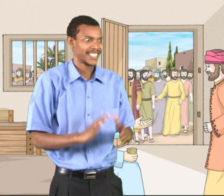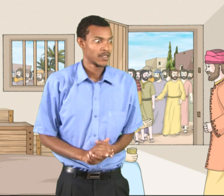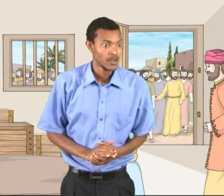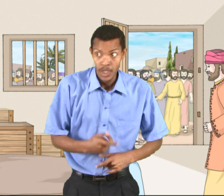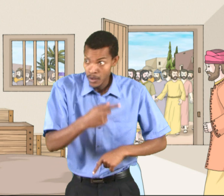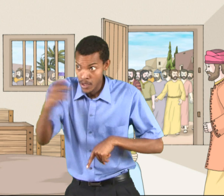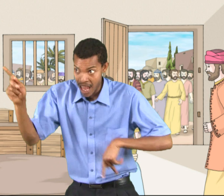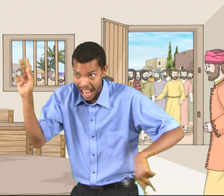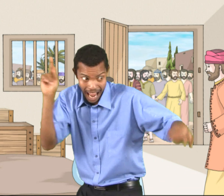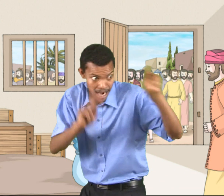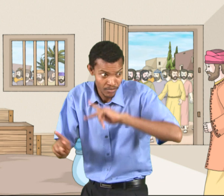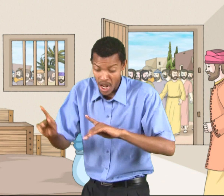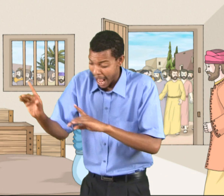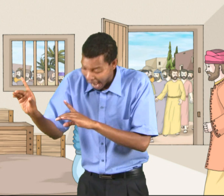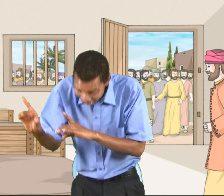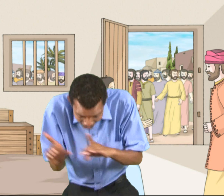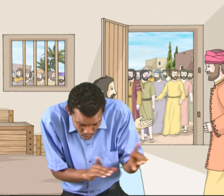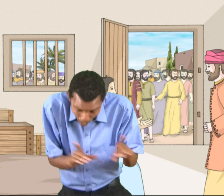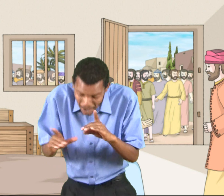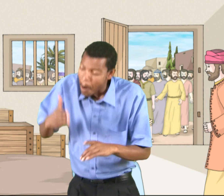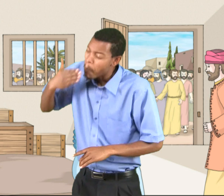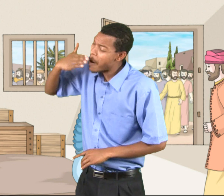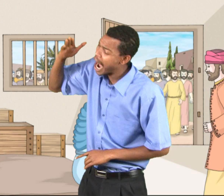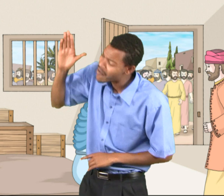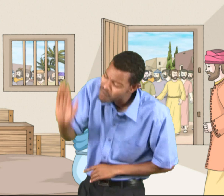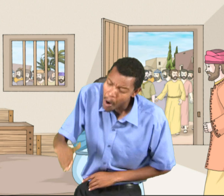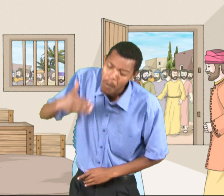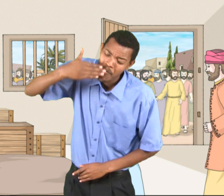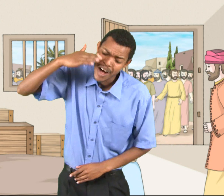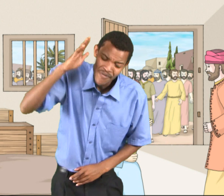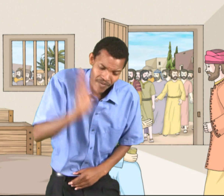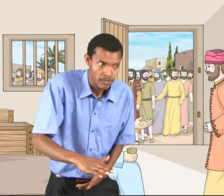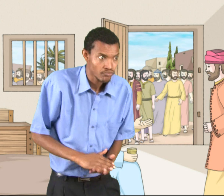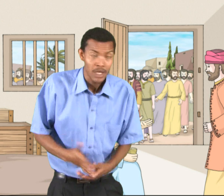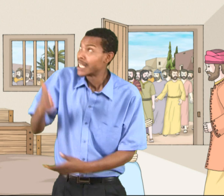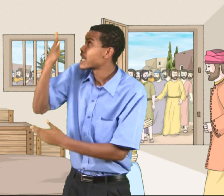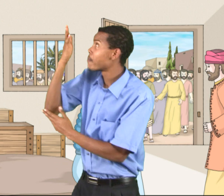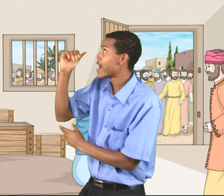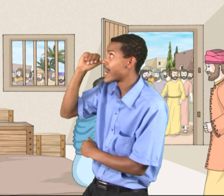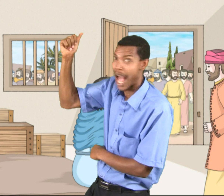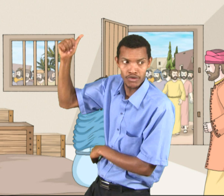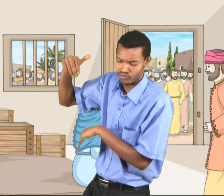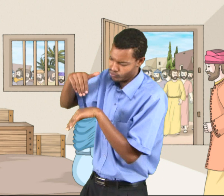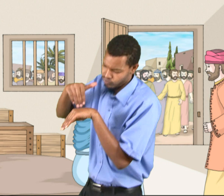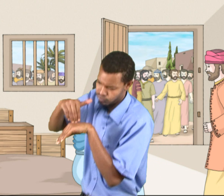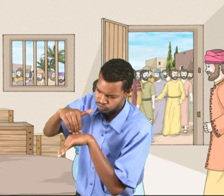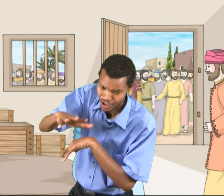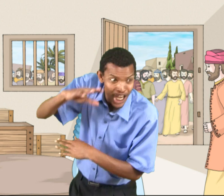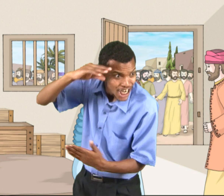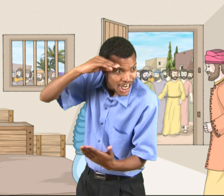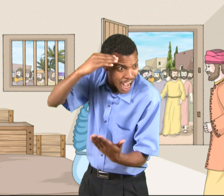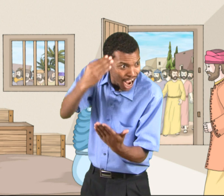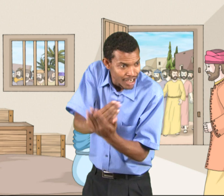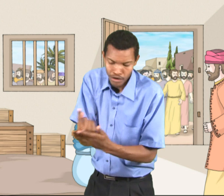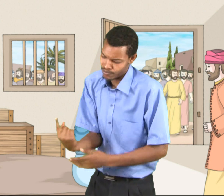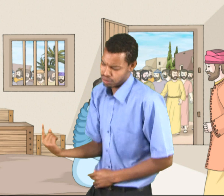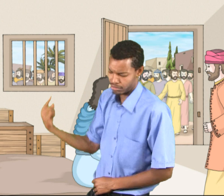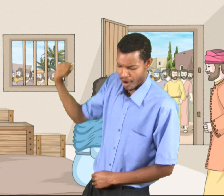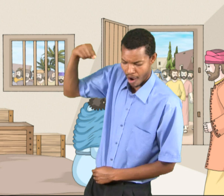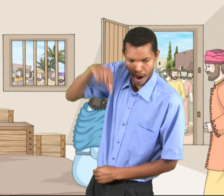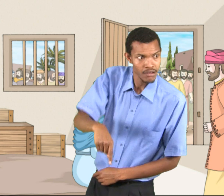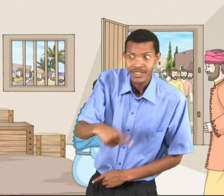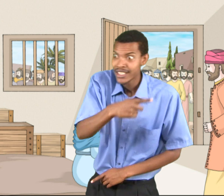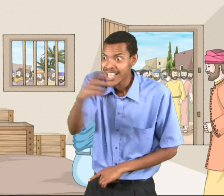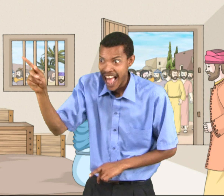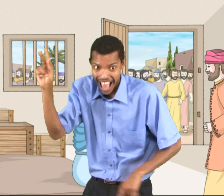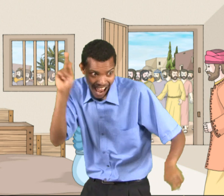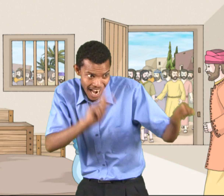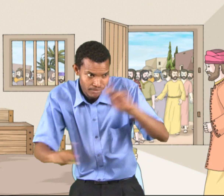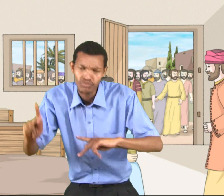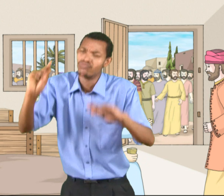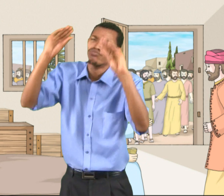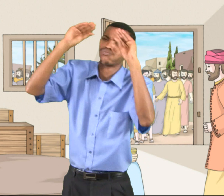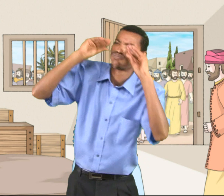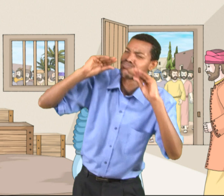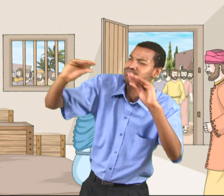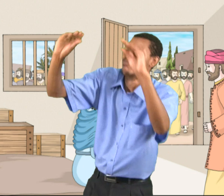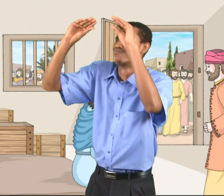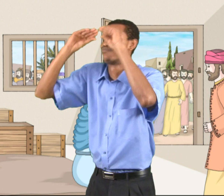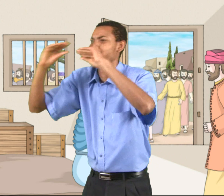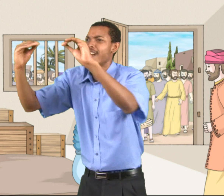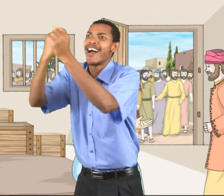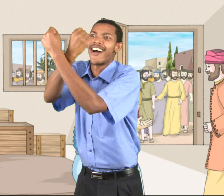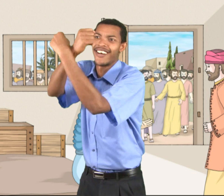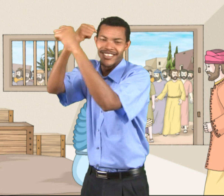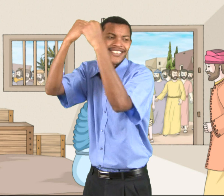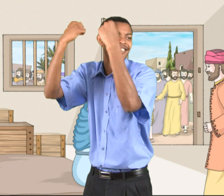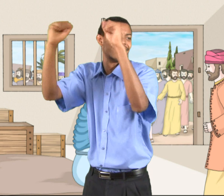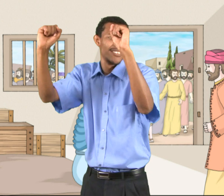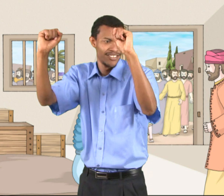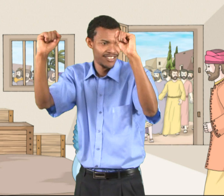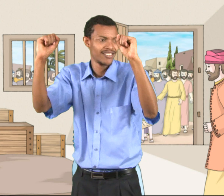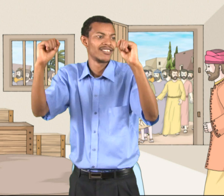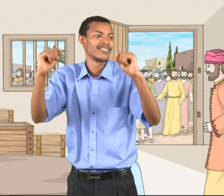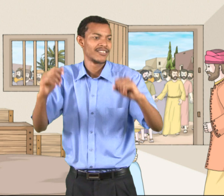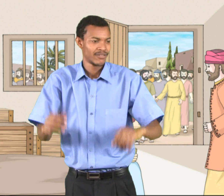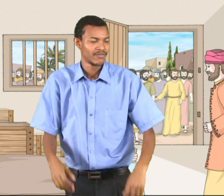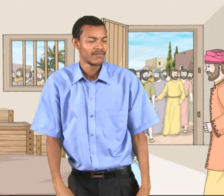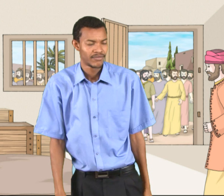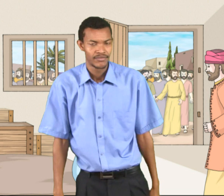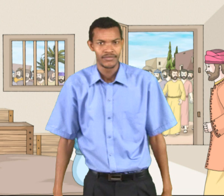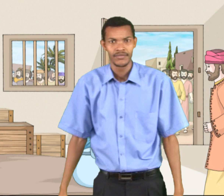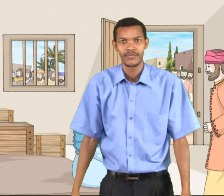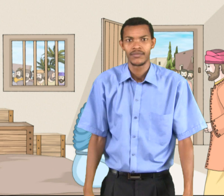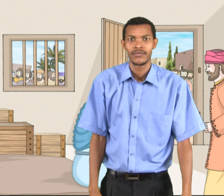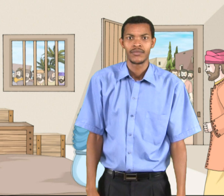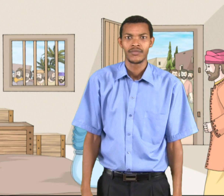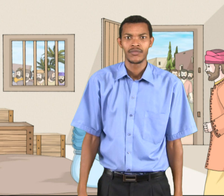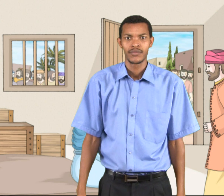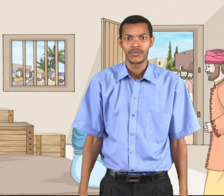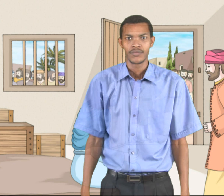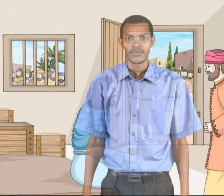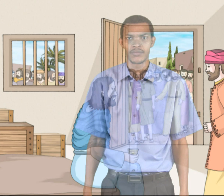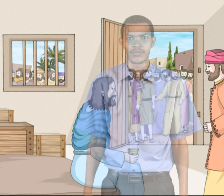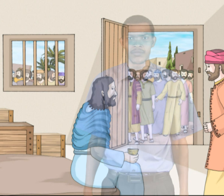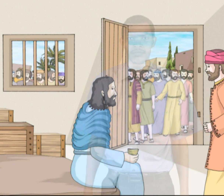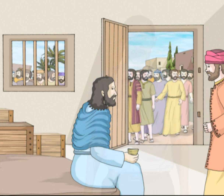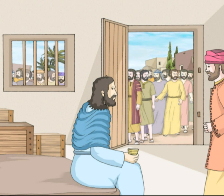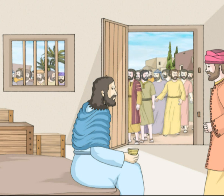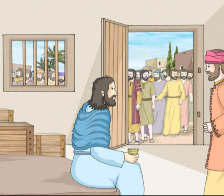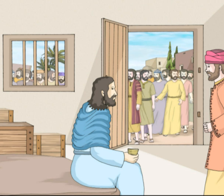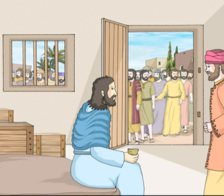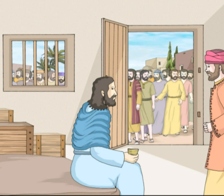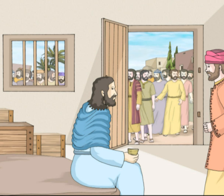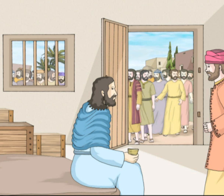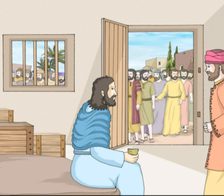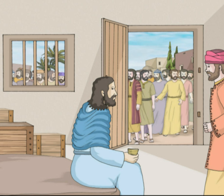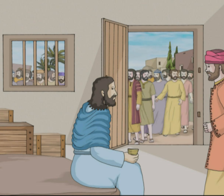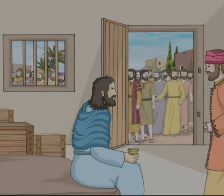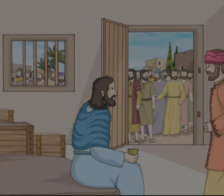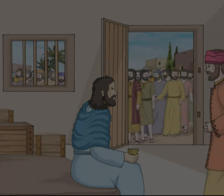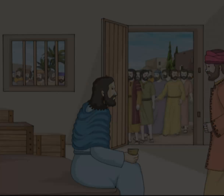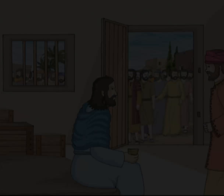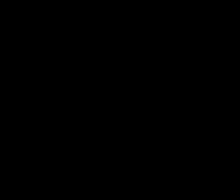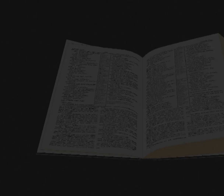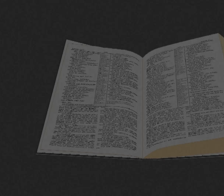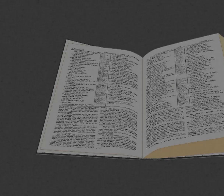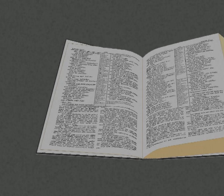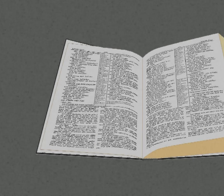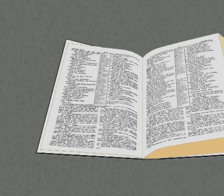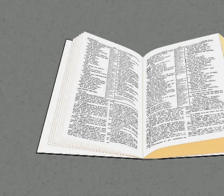For the Son of Man came to seek and to save the lost.”